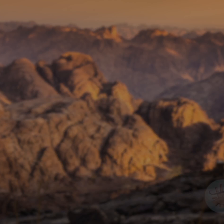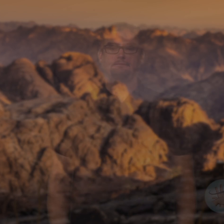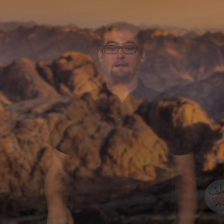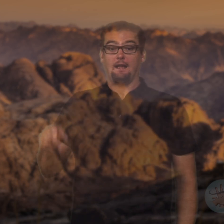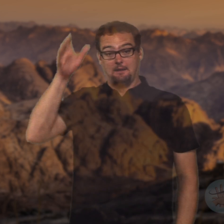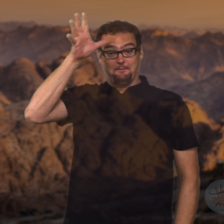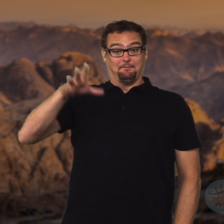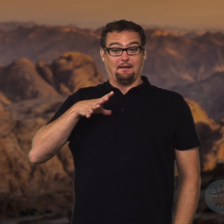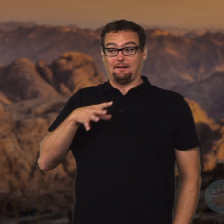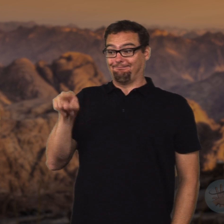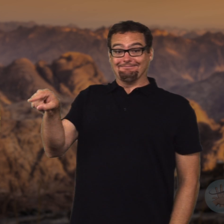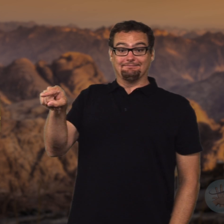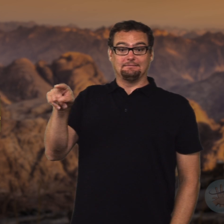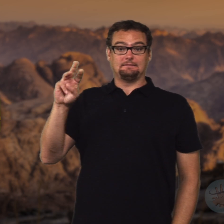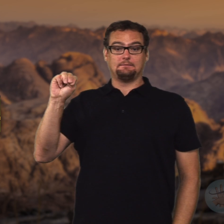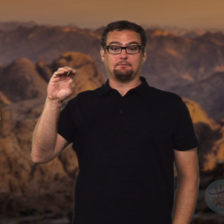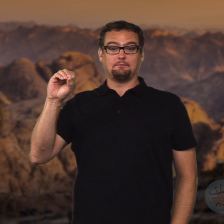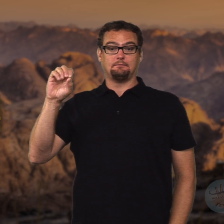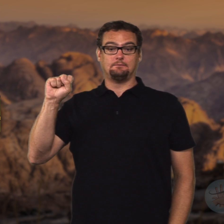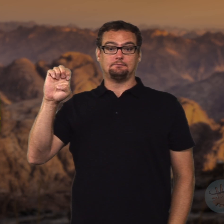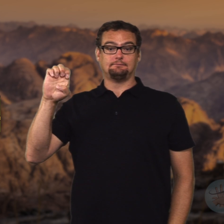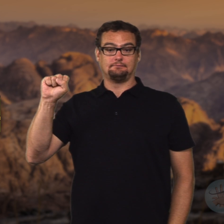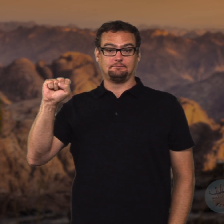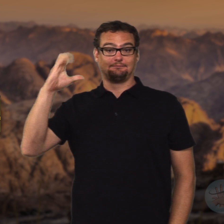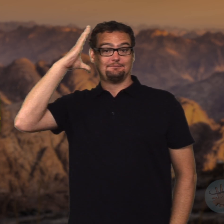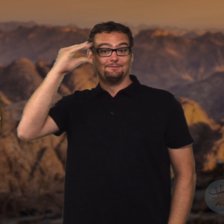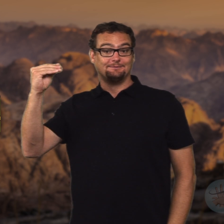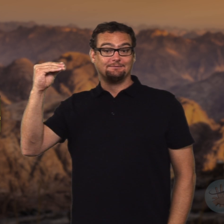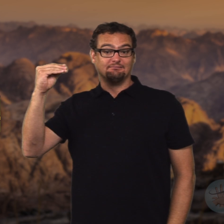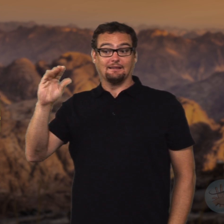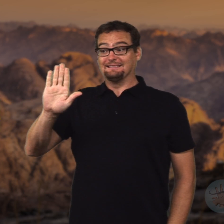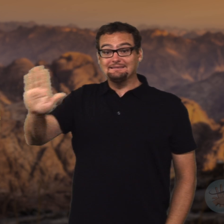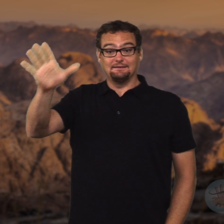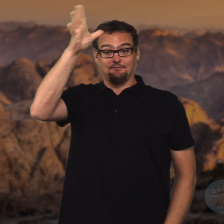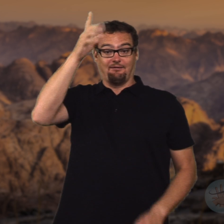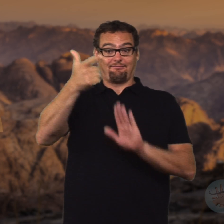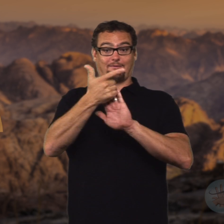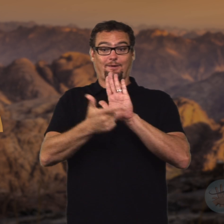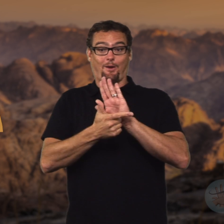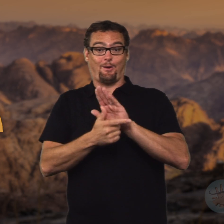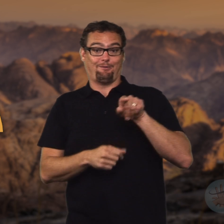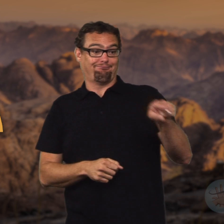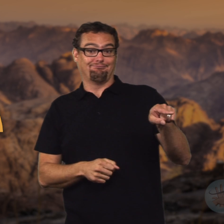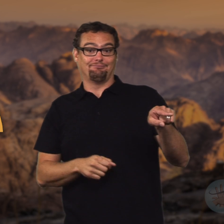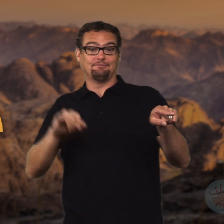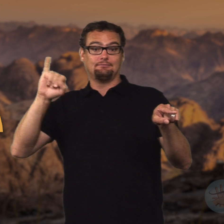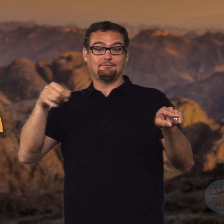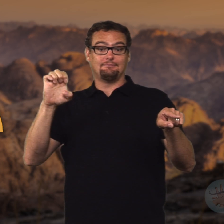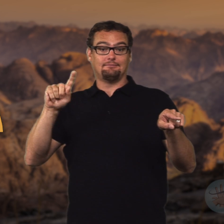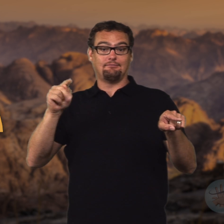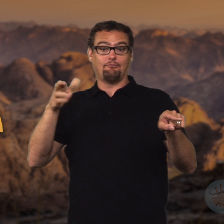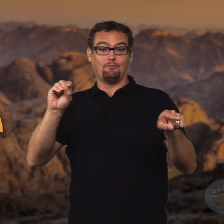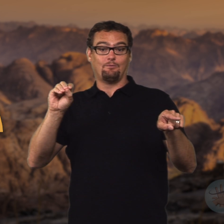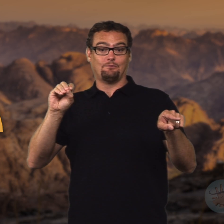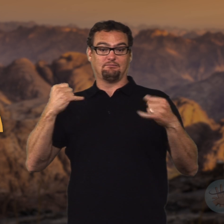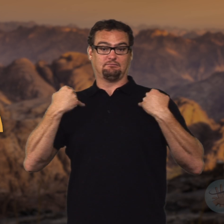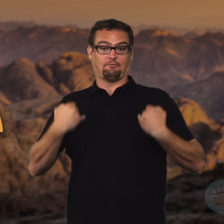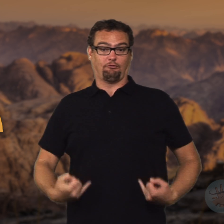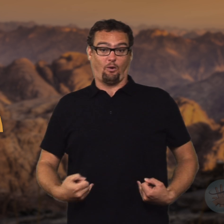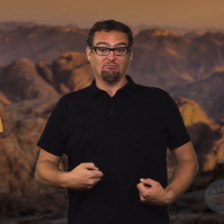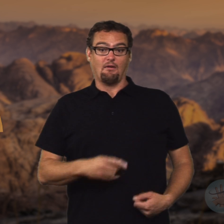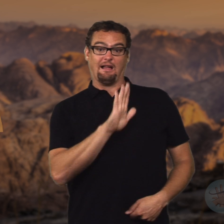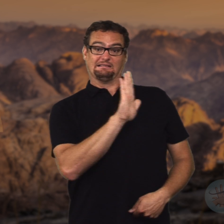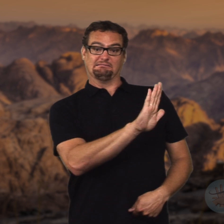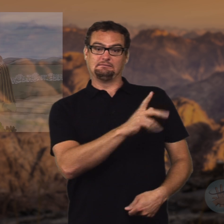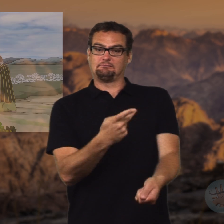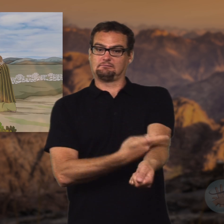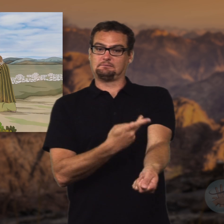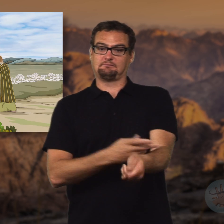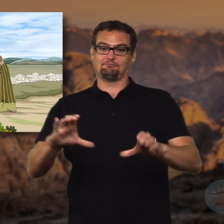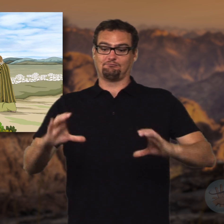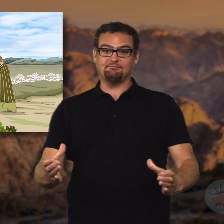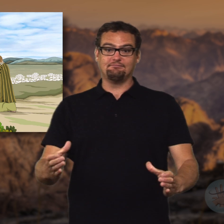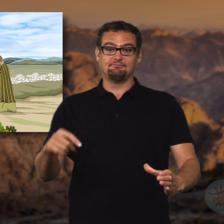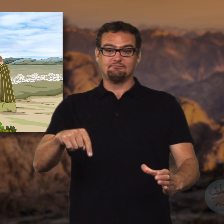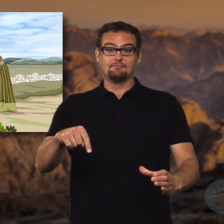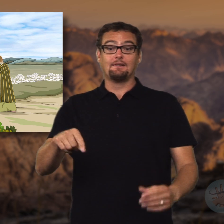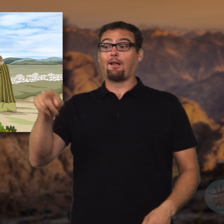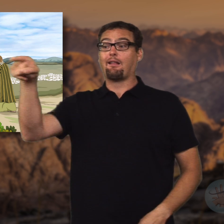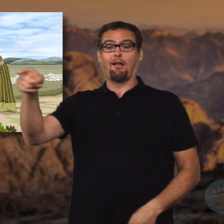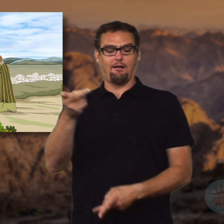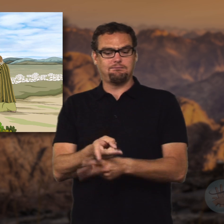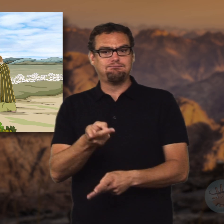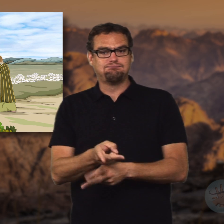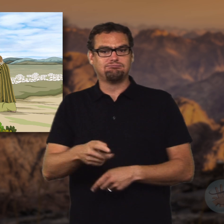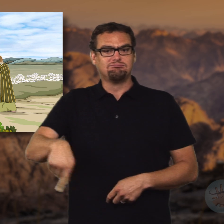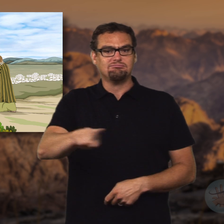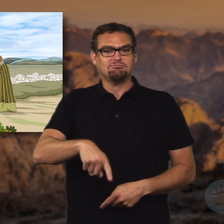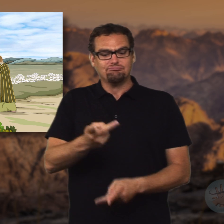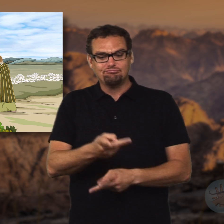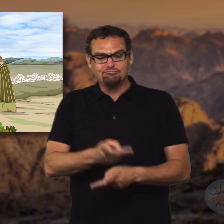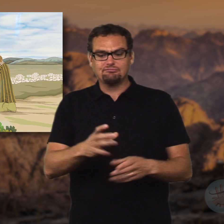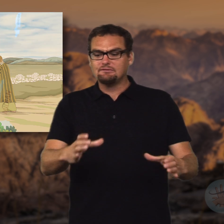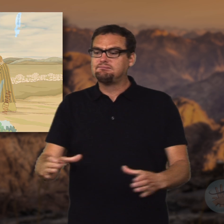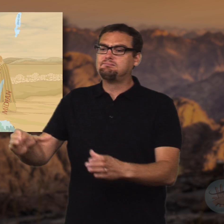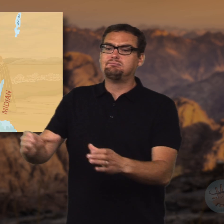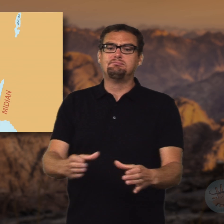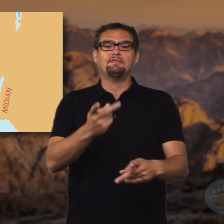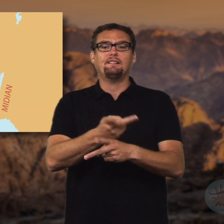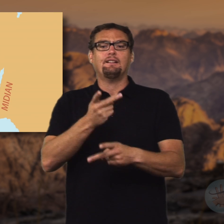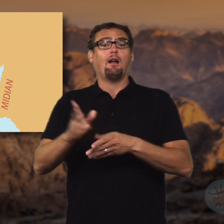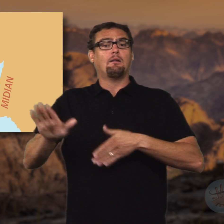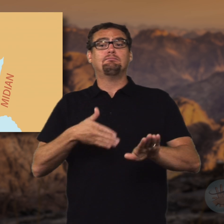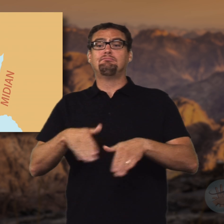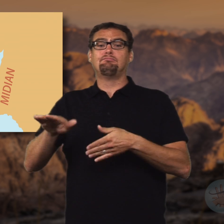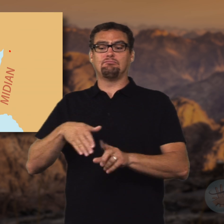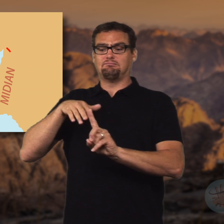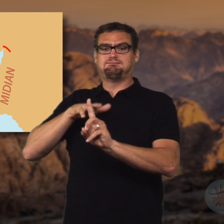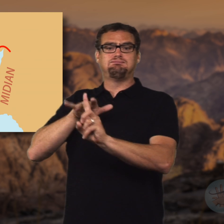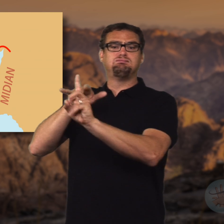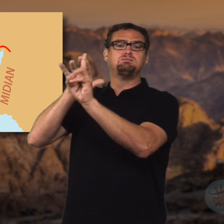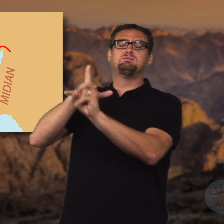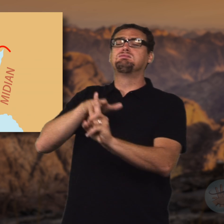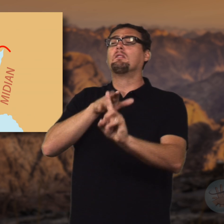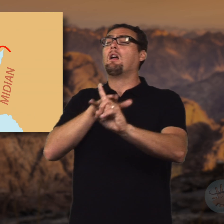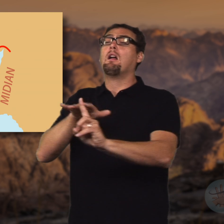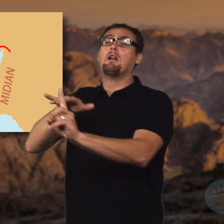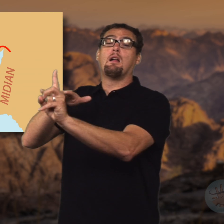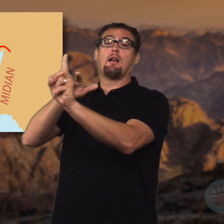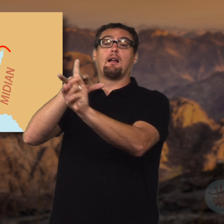Meanwhile, Moses was shepherding the flock of his father-in-law Jethro, the priest of Midian.